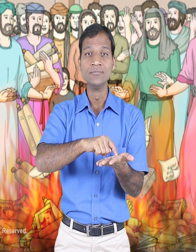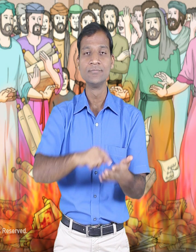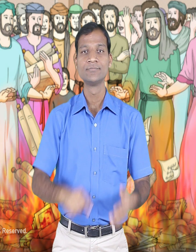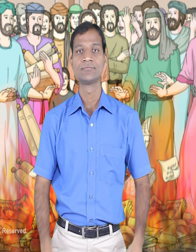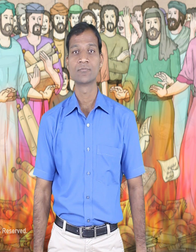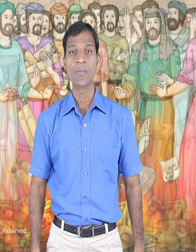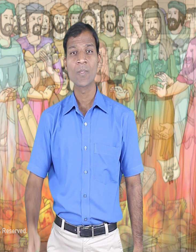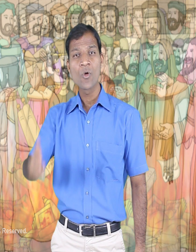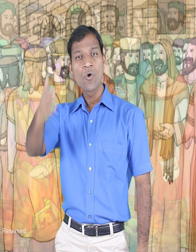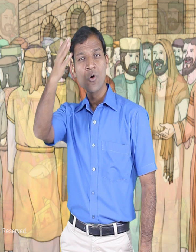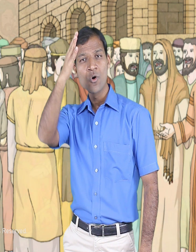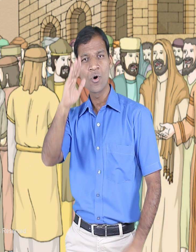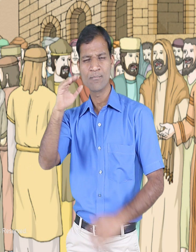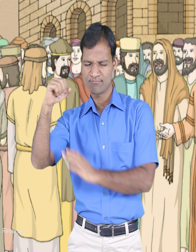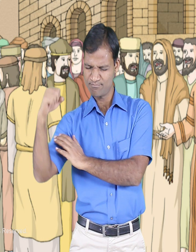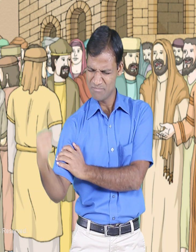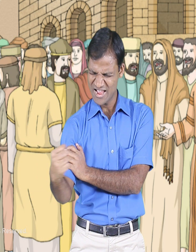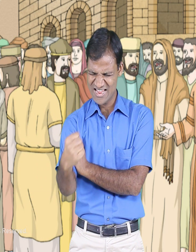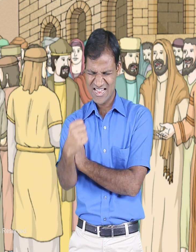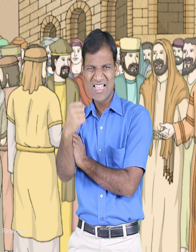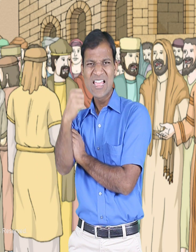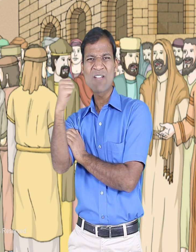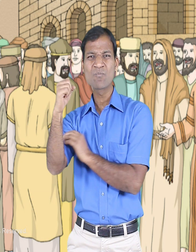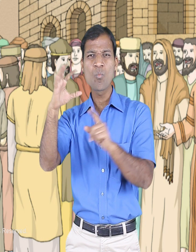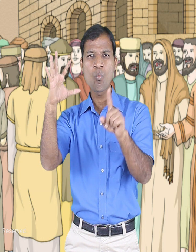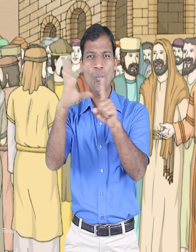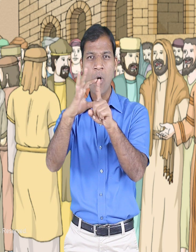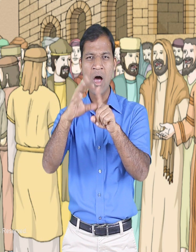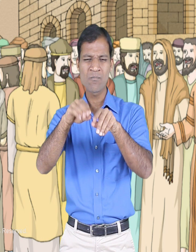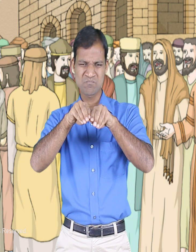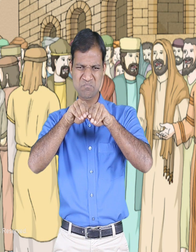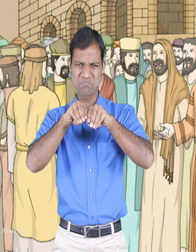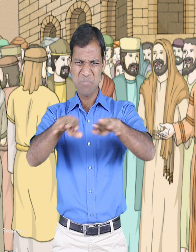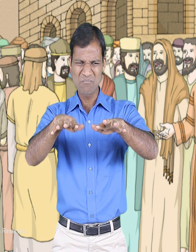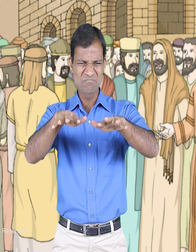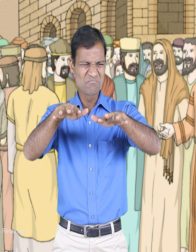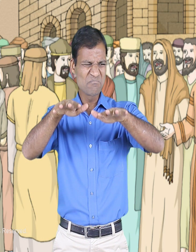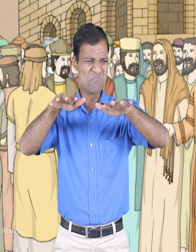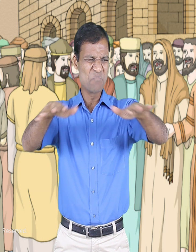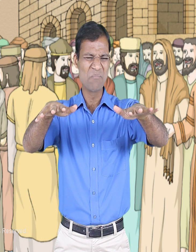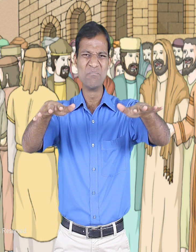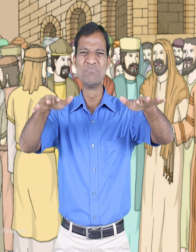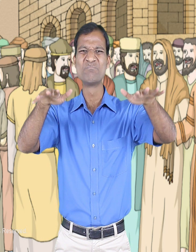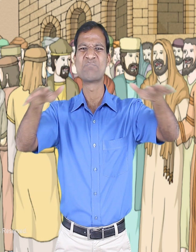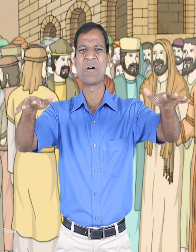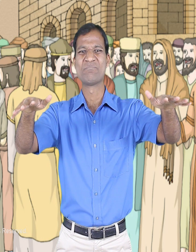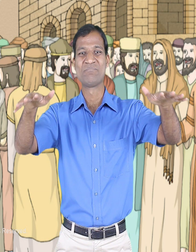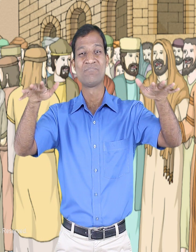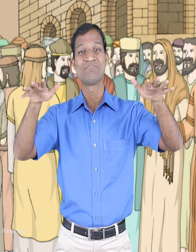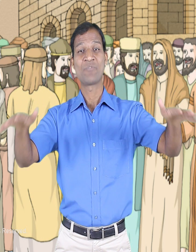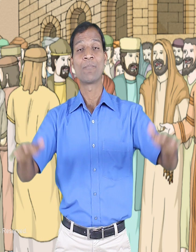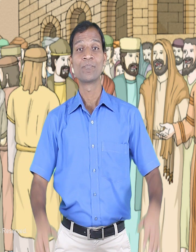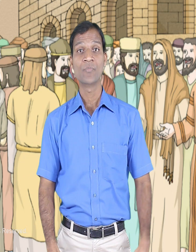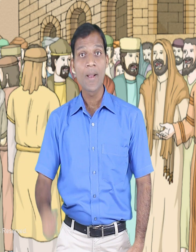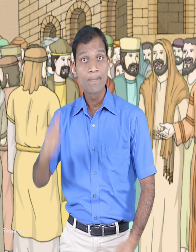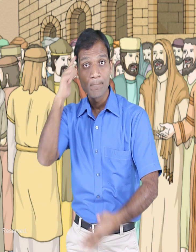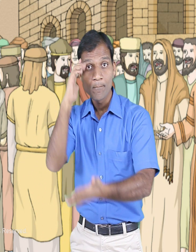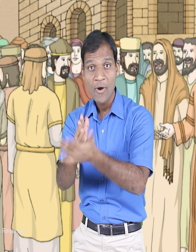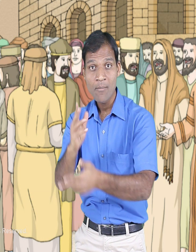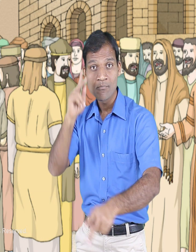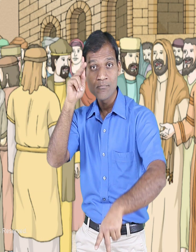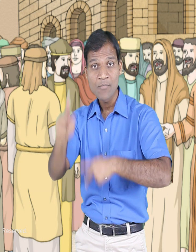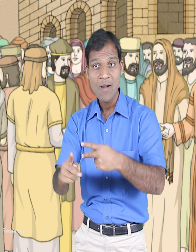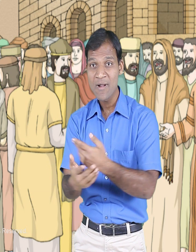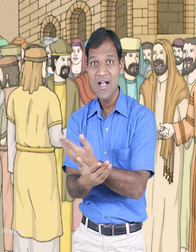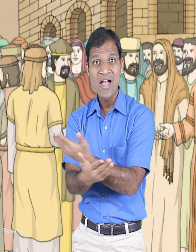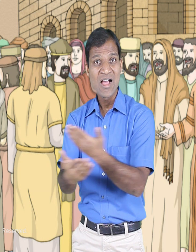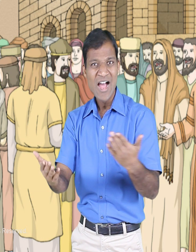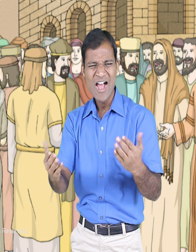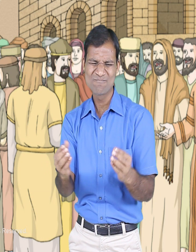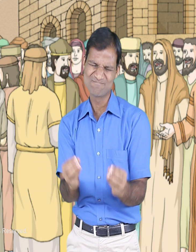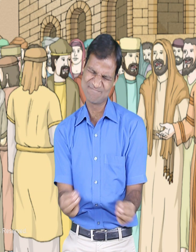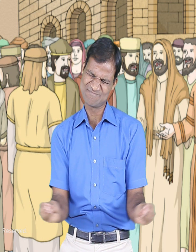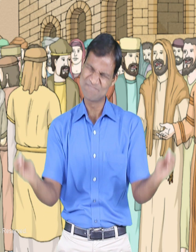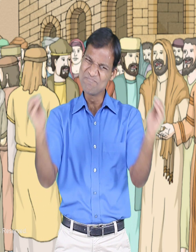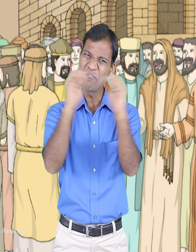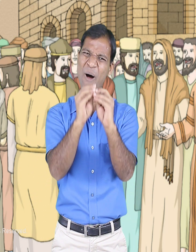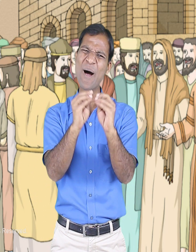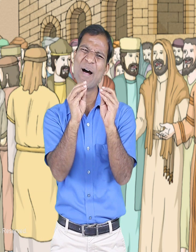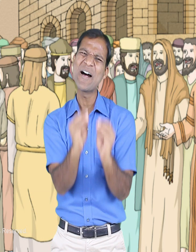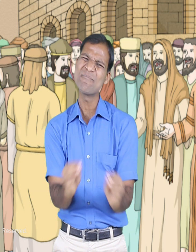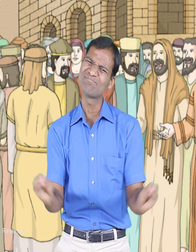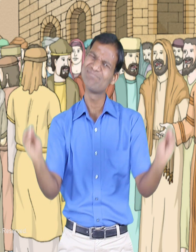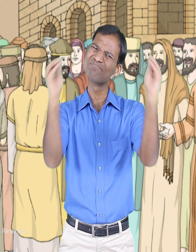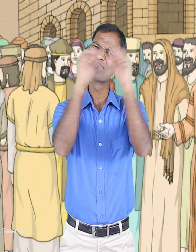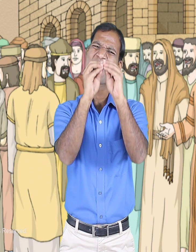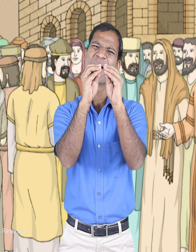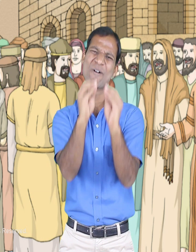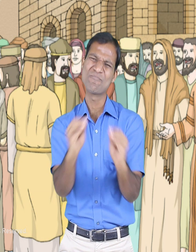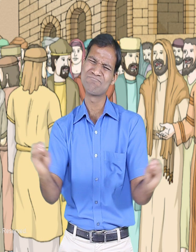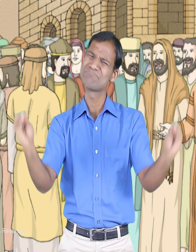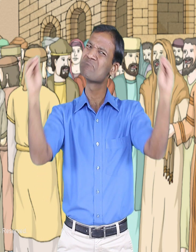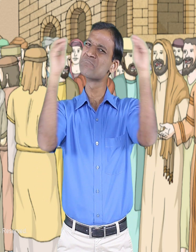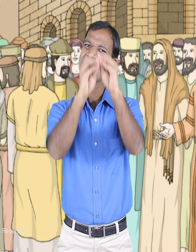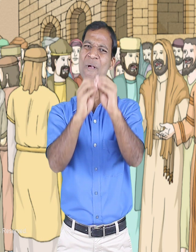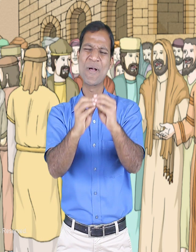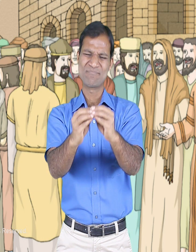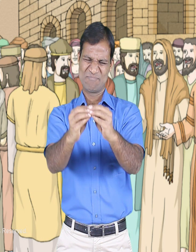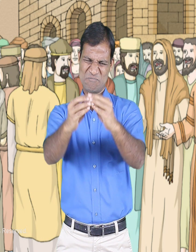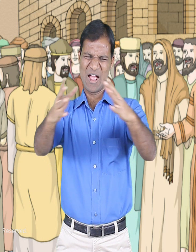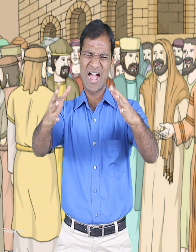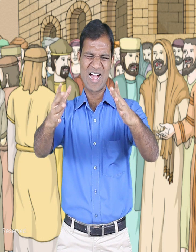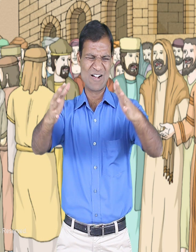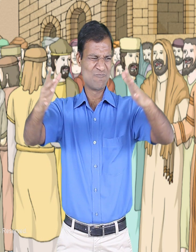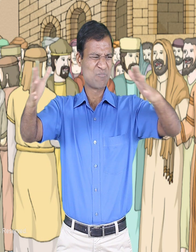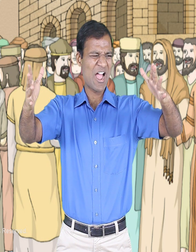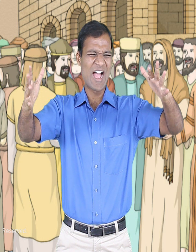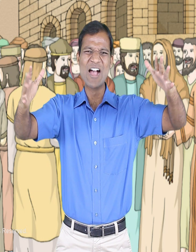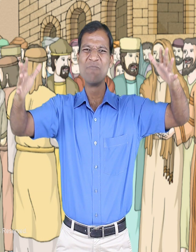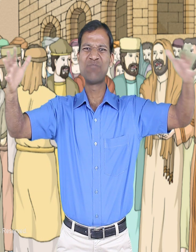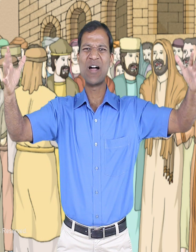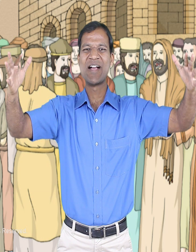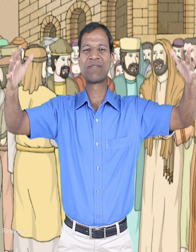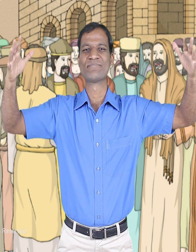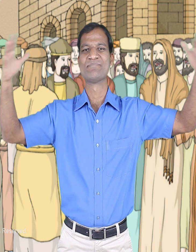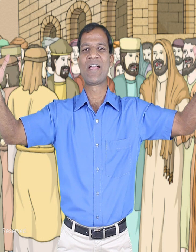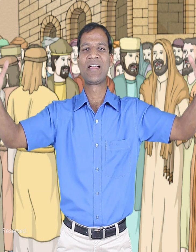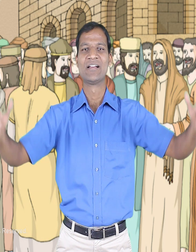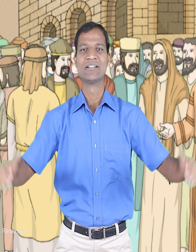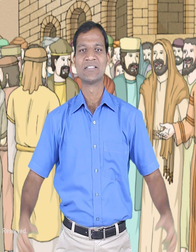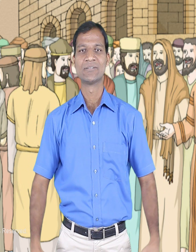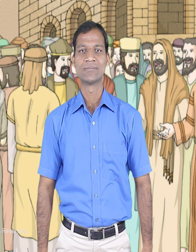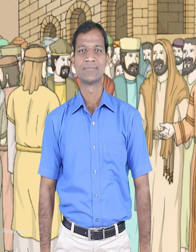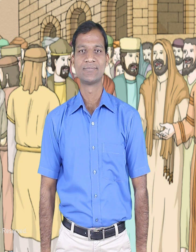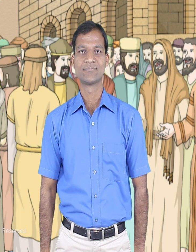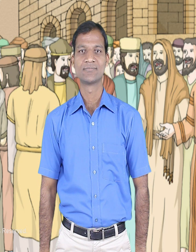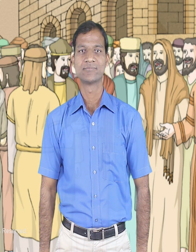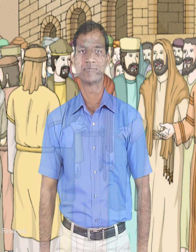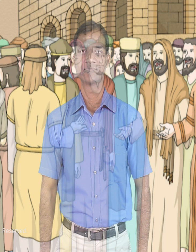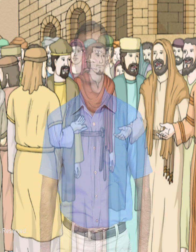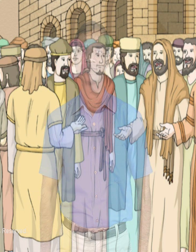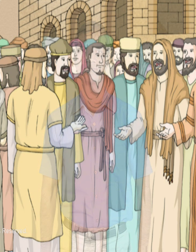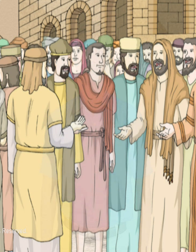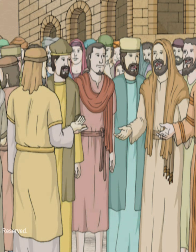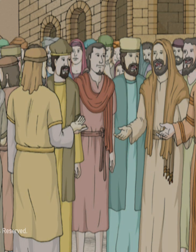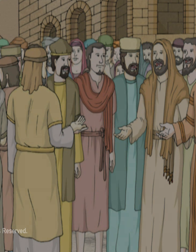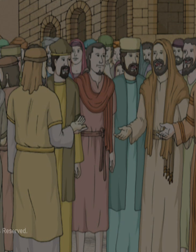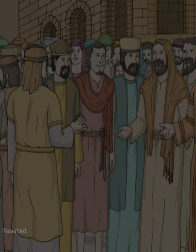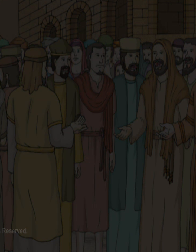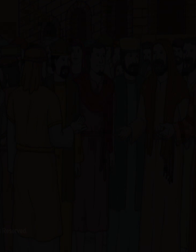So the word of the Lord powerfully continued to spread and prevail.